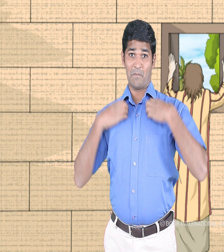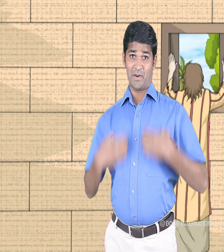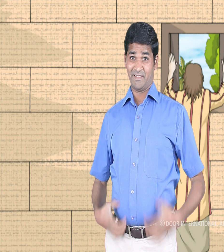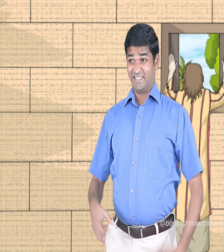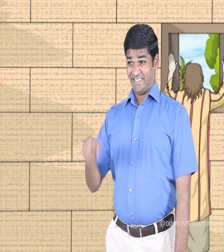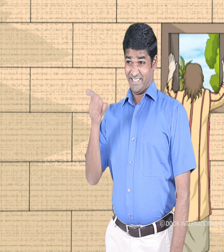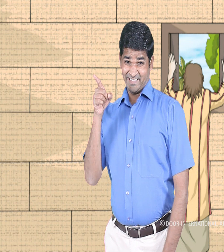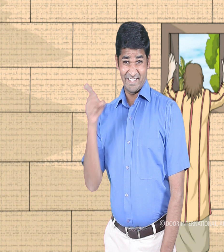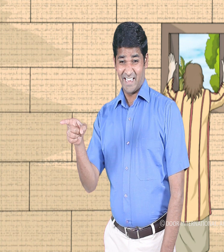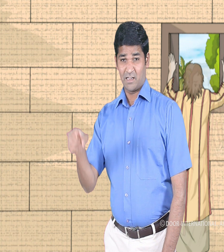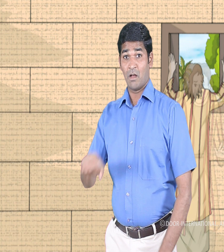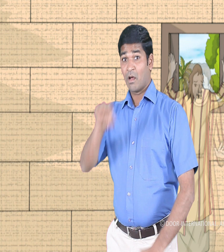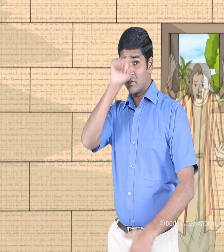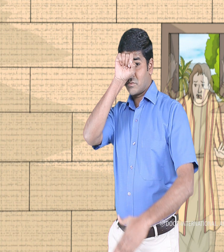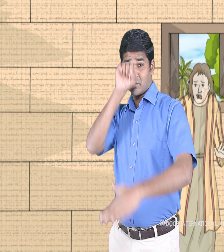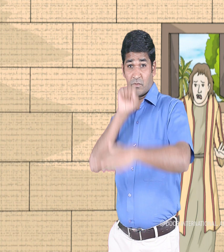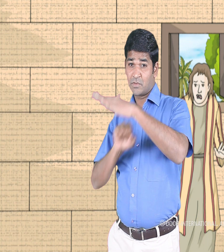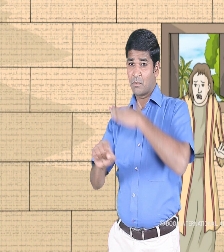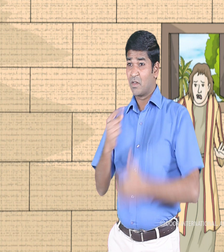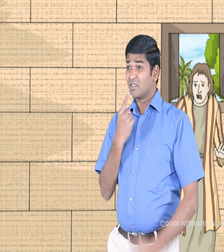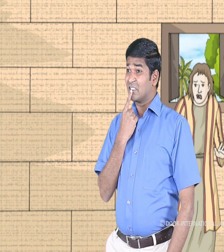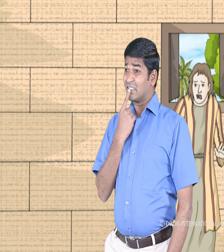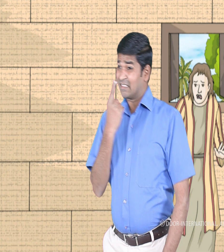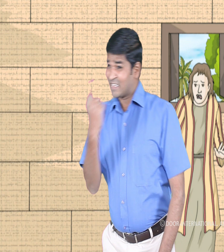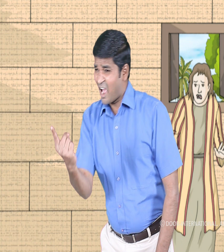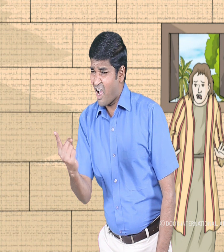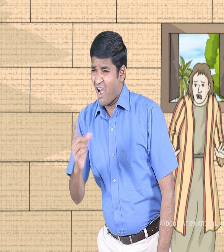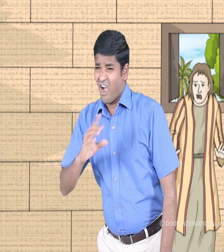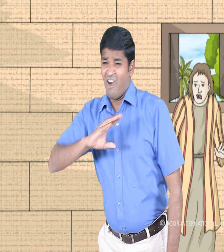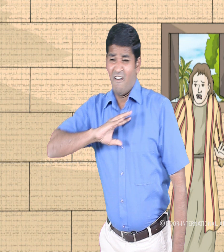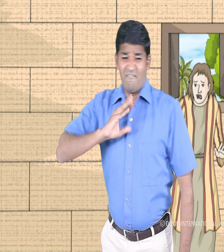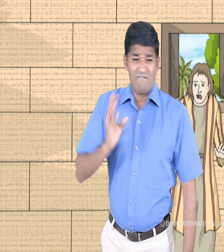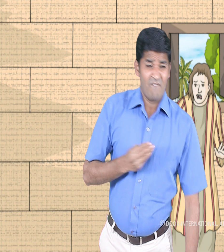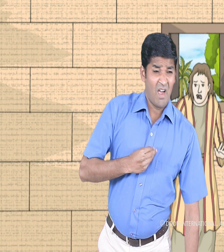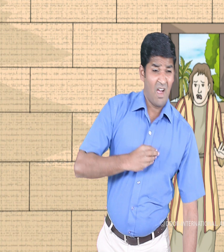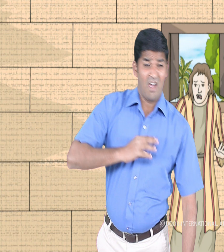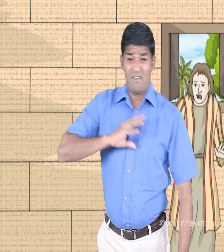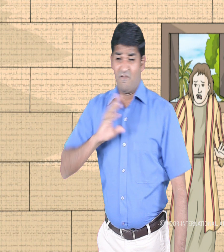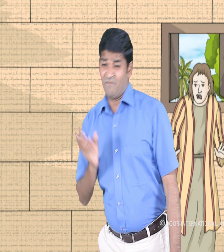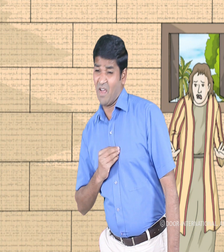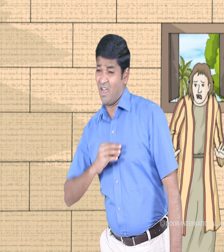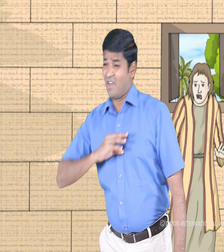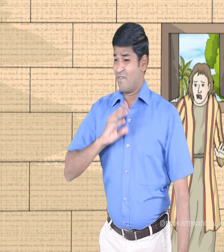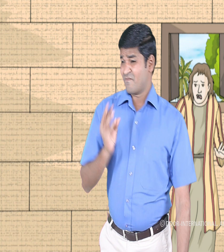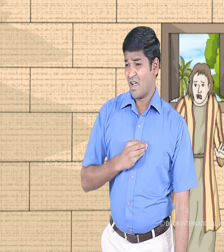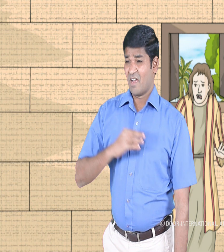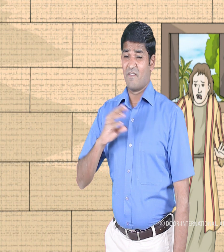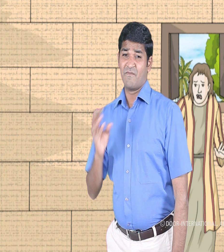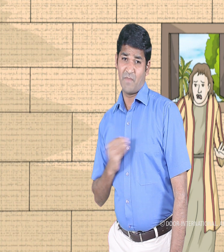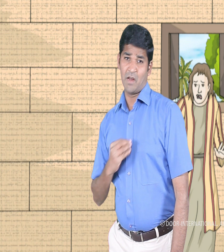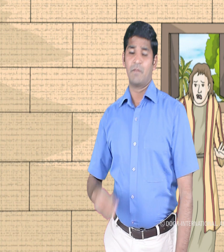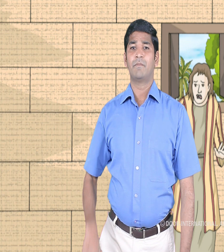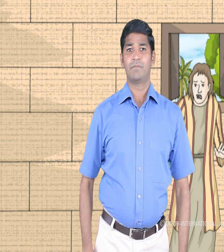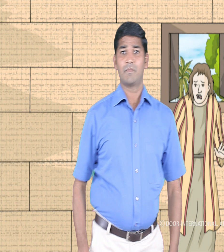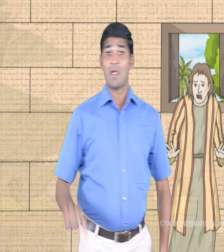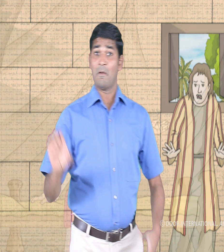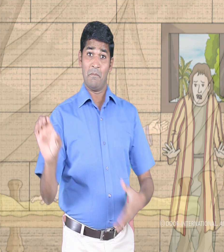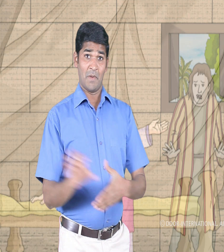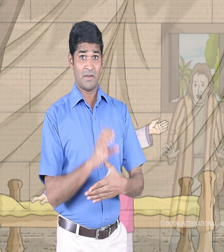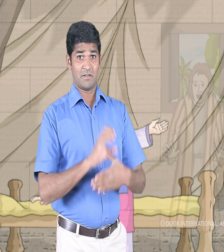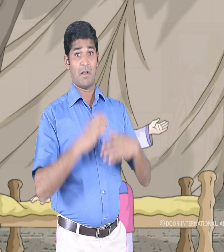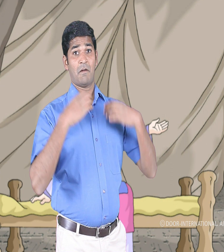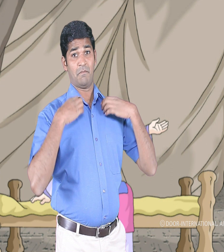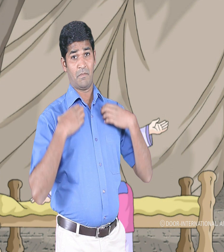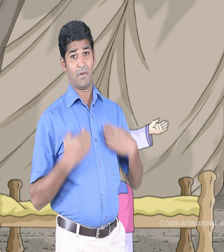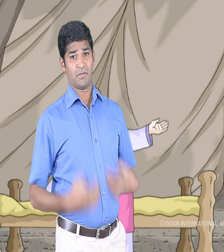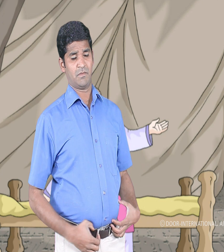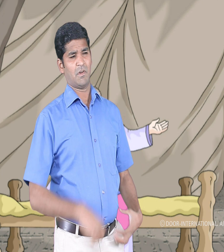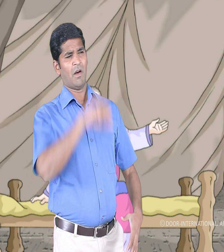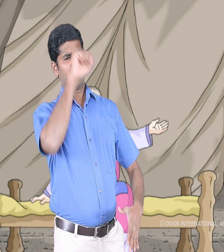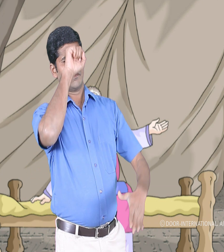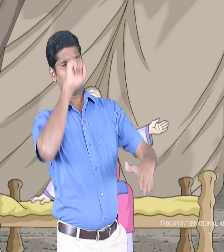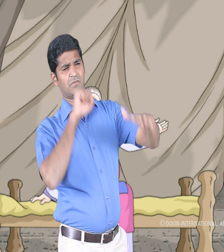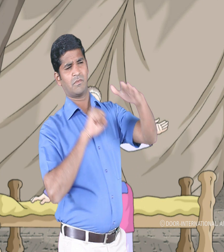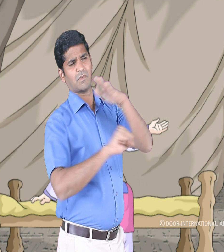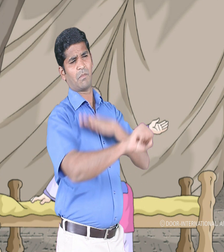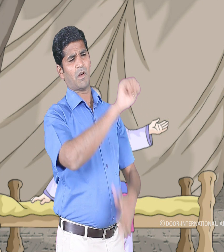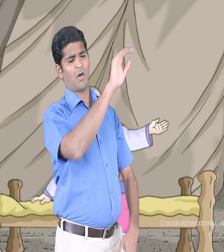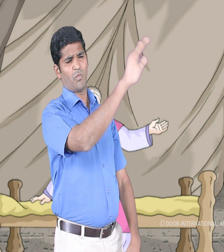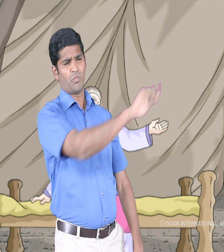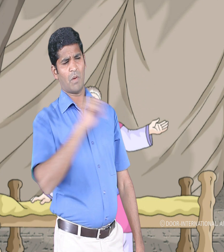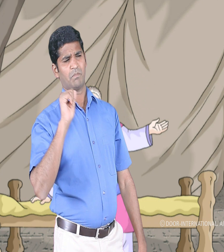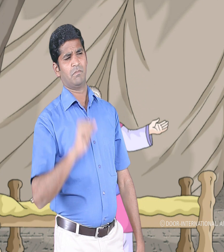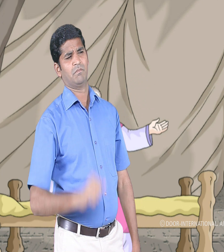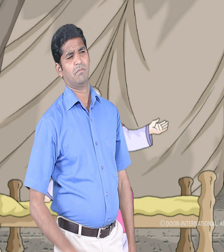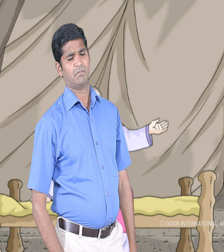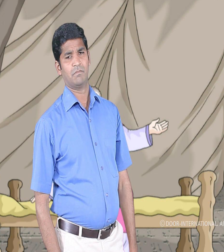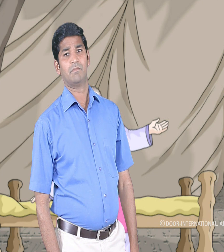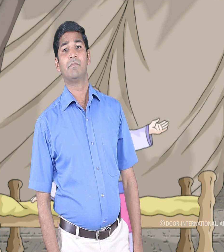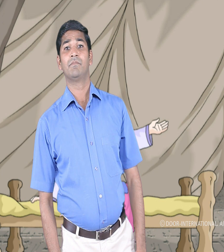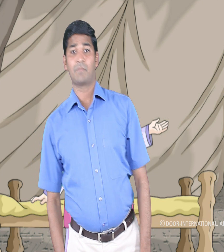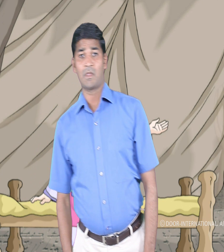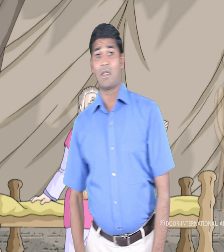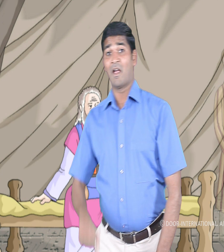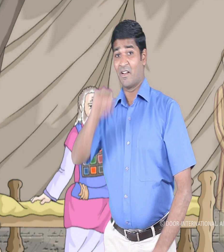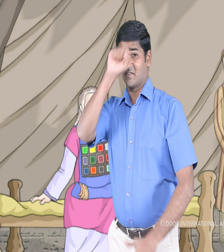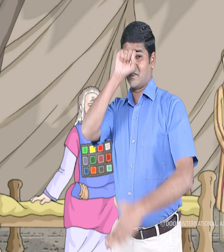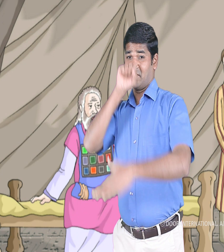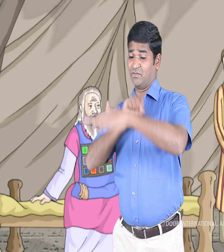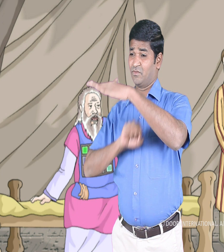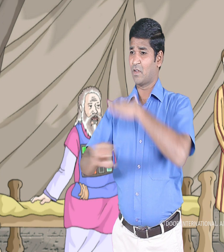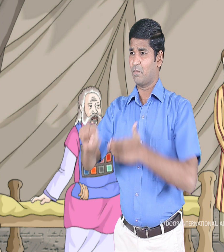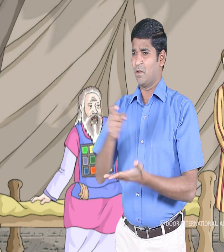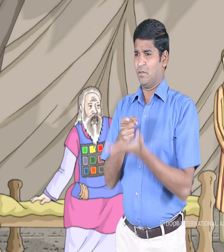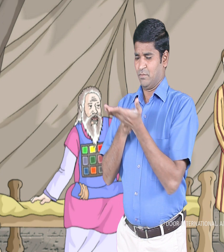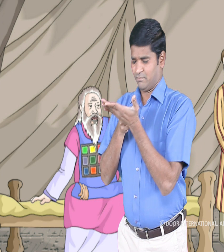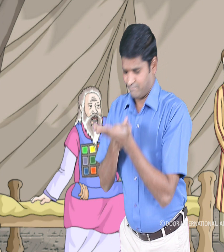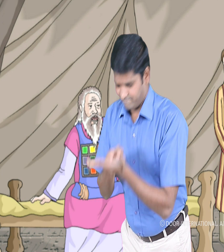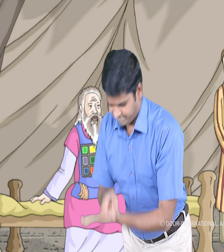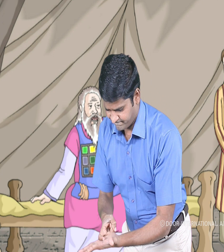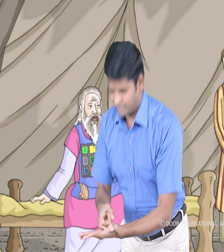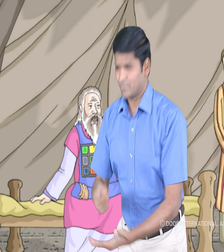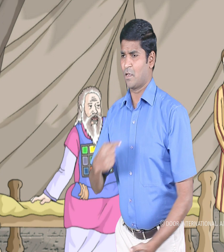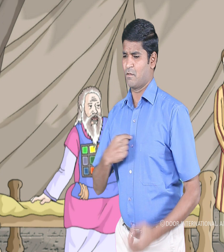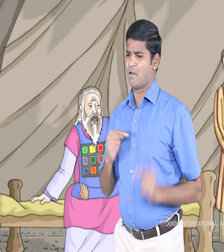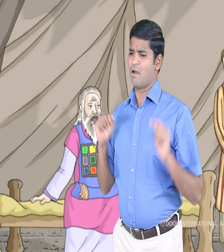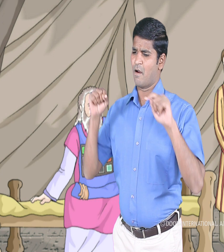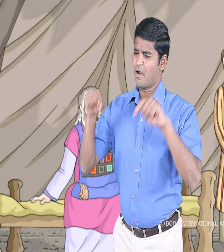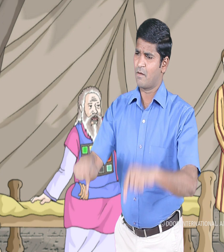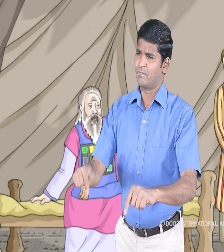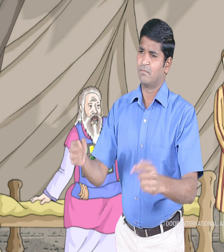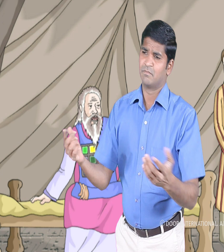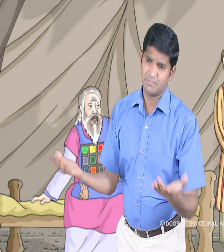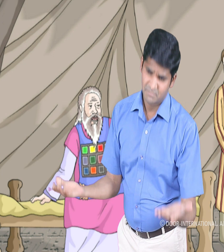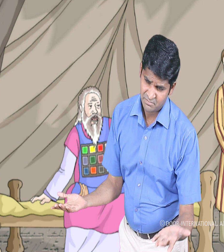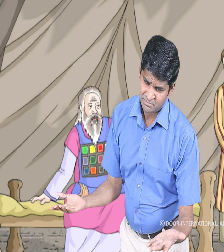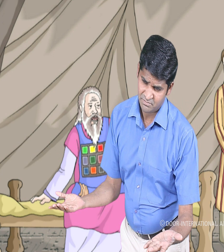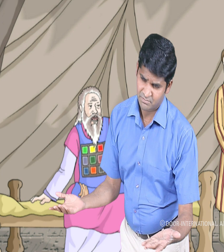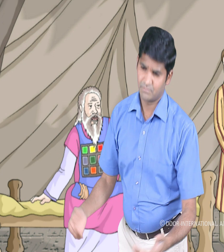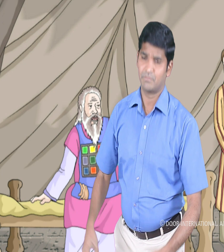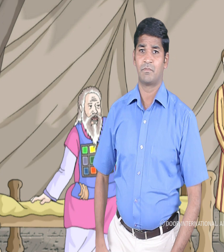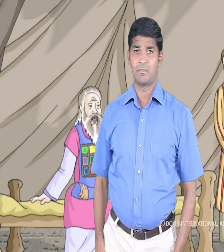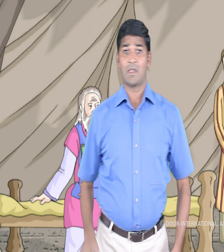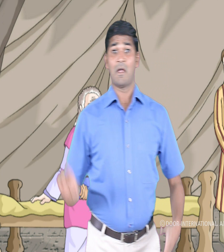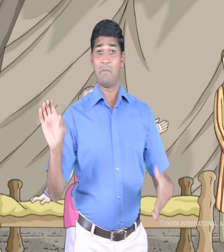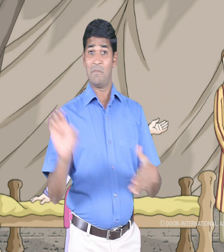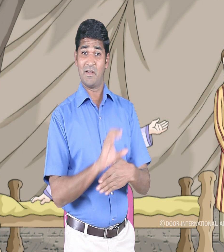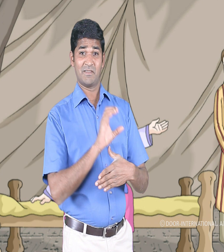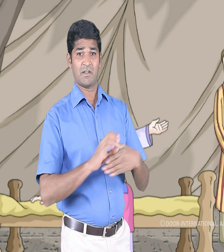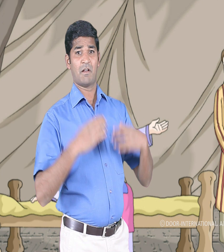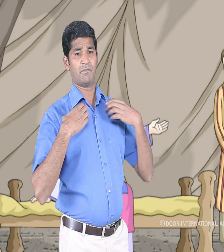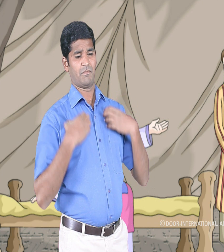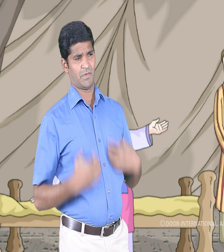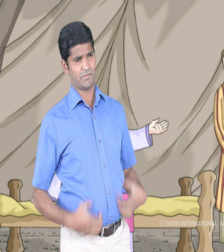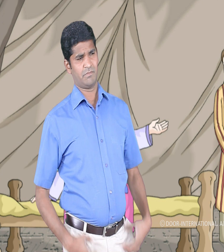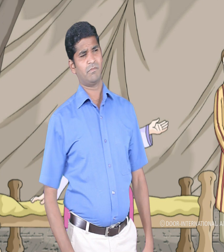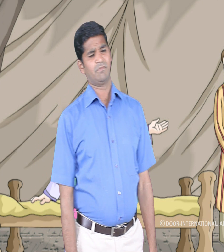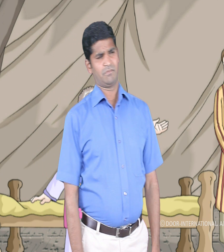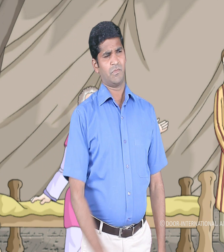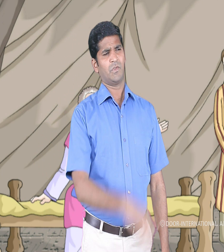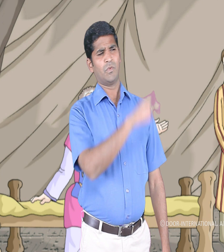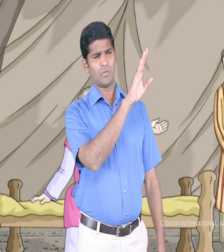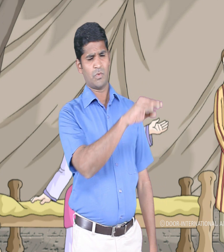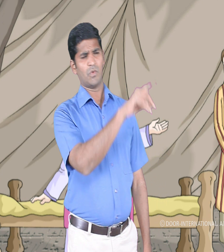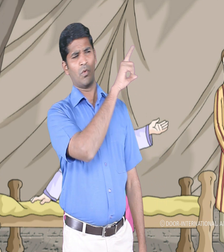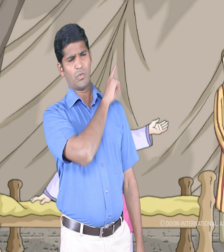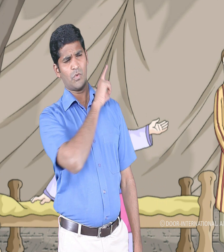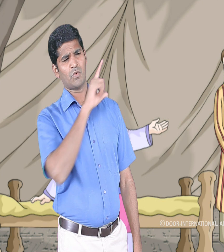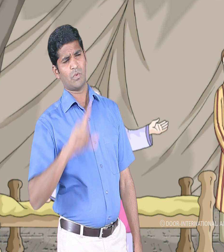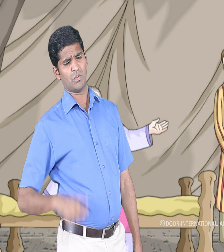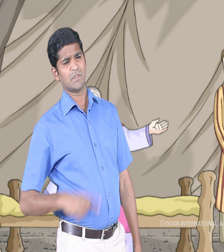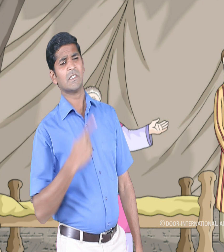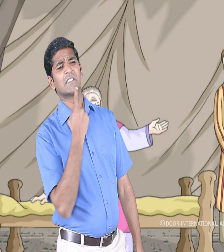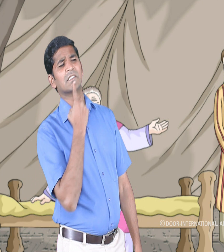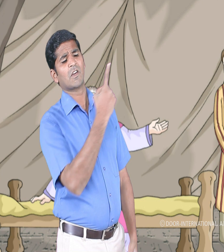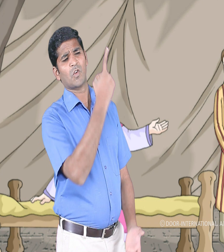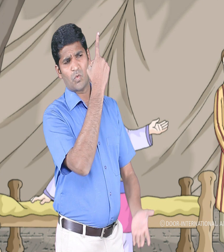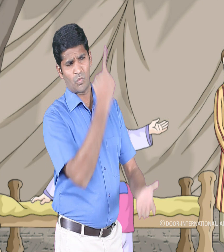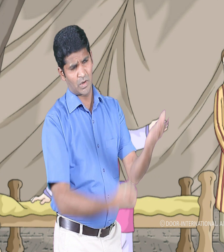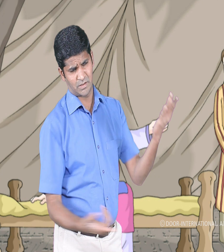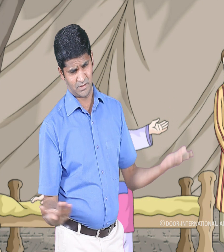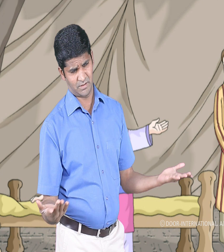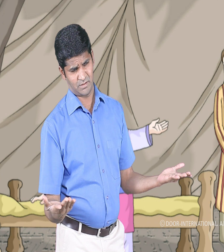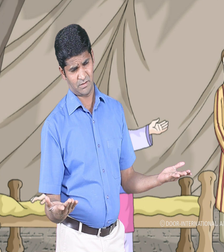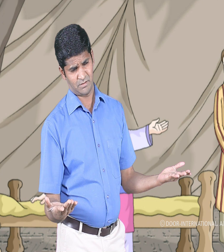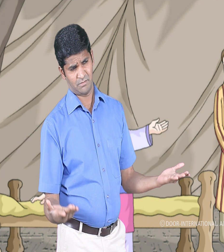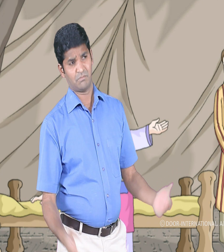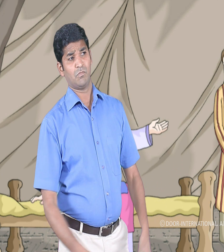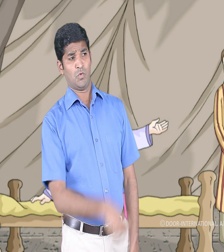He was afraid to tell Eli the vision, but Eli called to him and said, “Samuel, my son.” “Here I am,” answered Samuel.